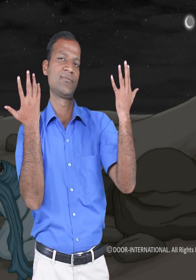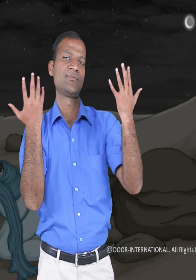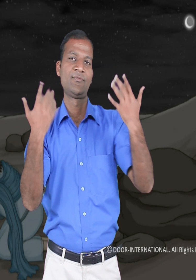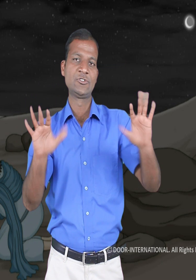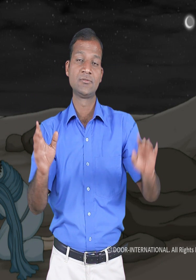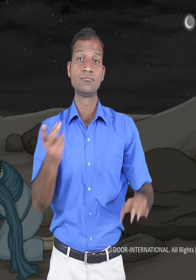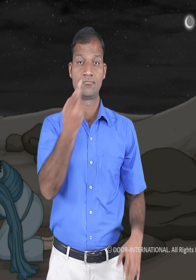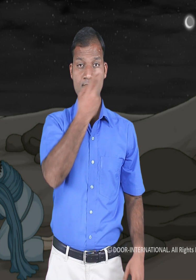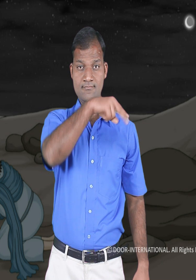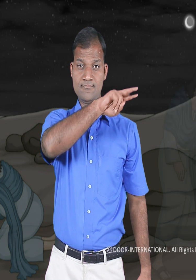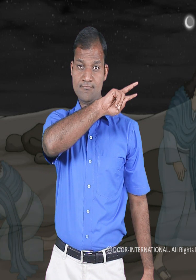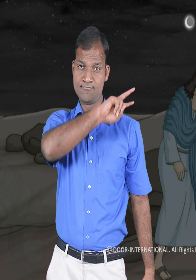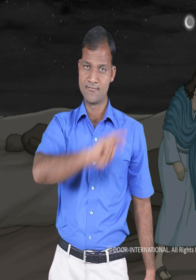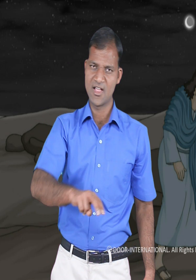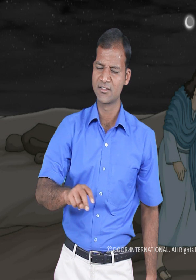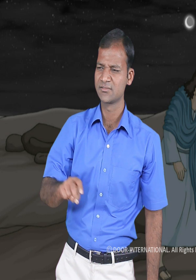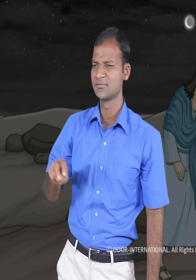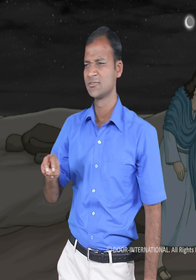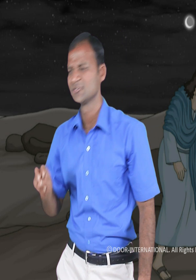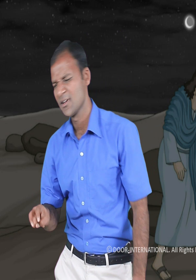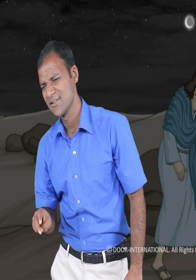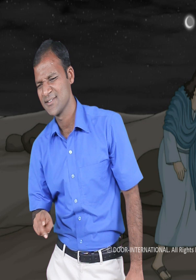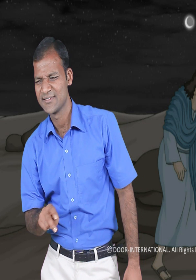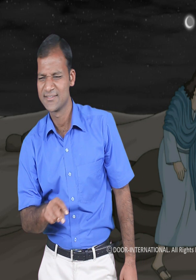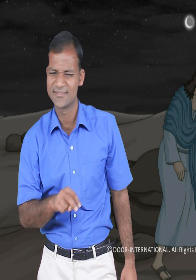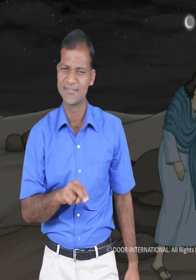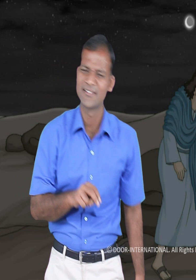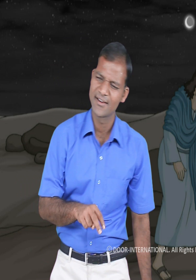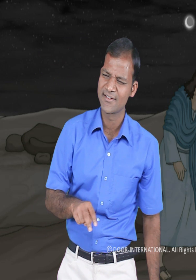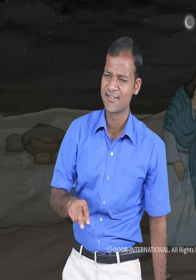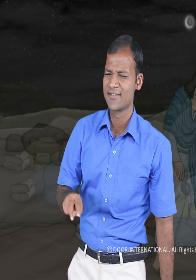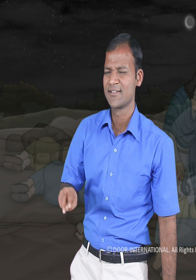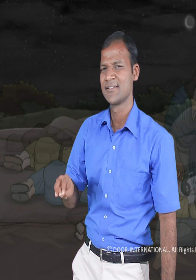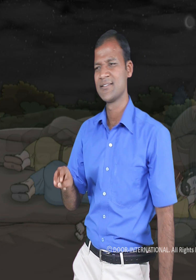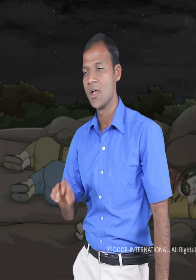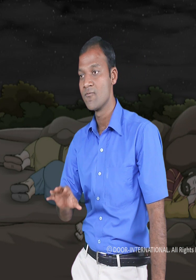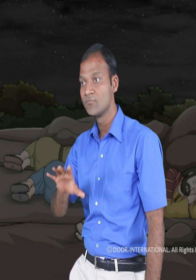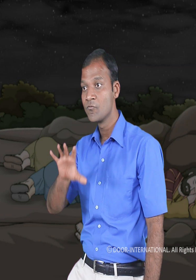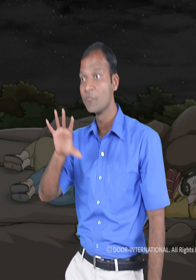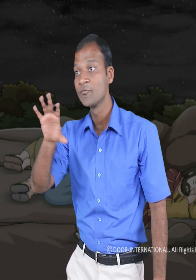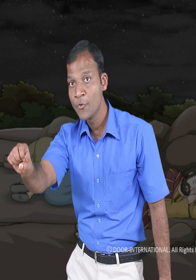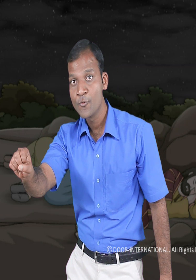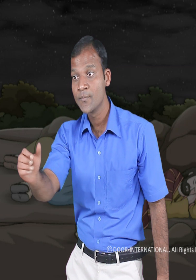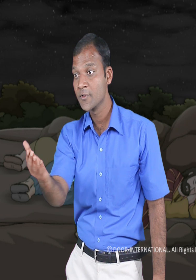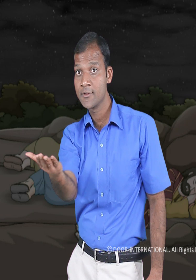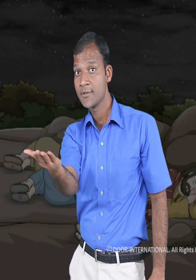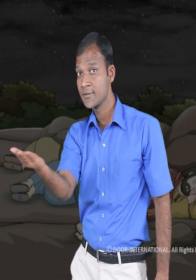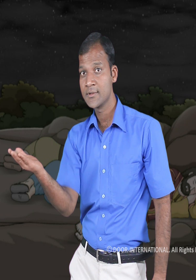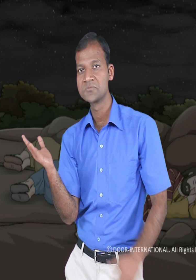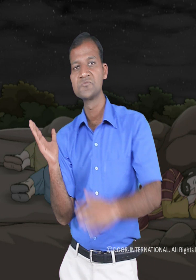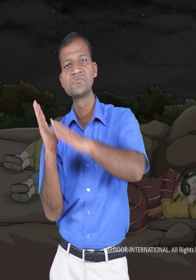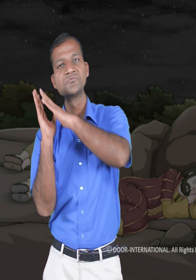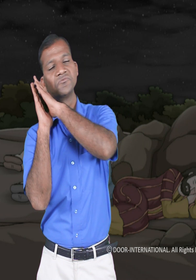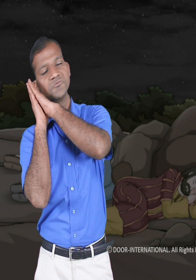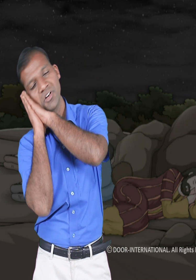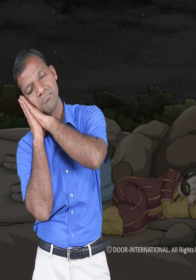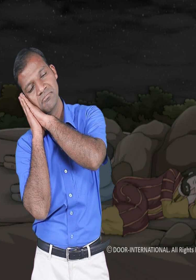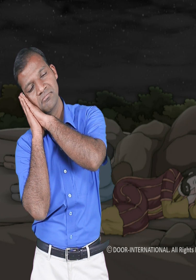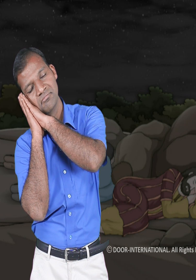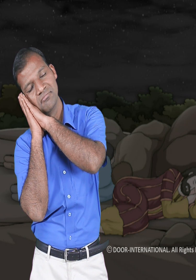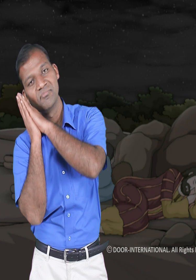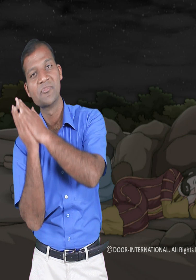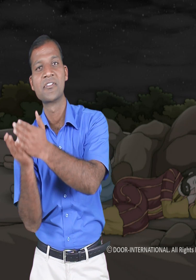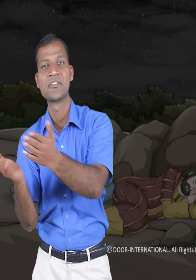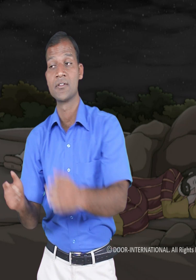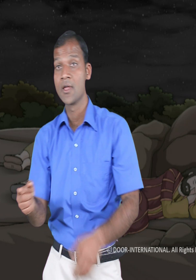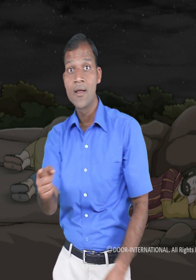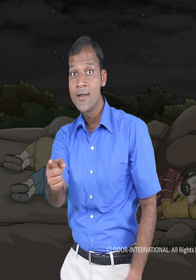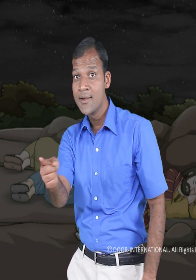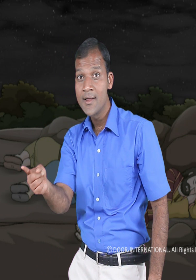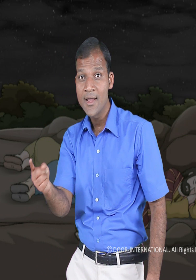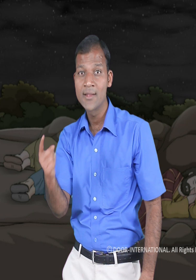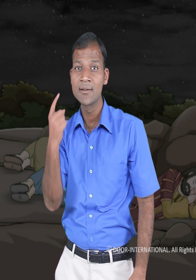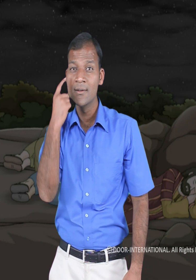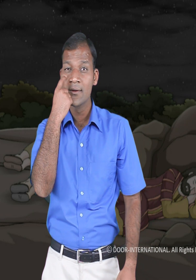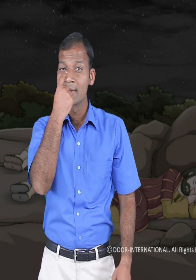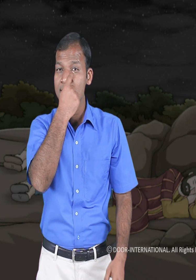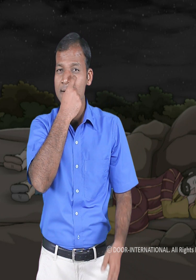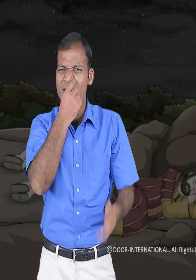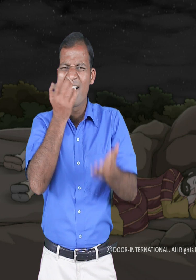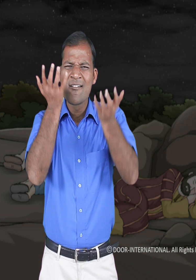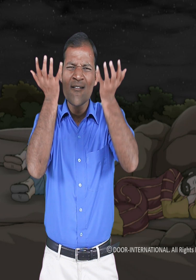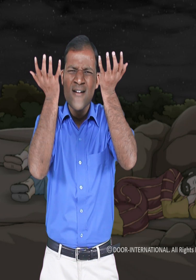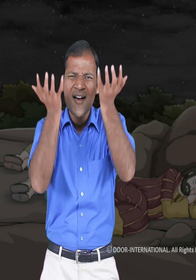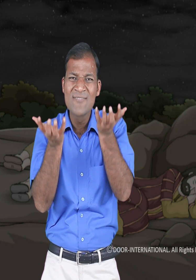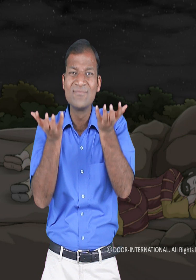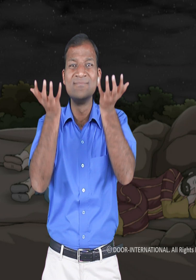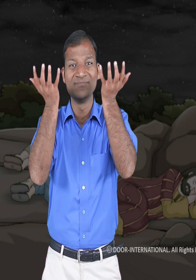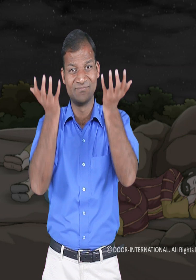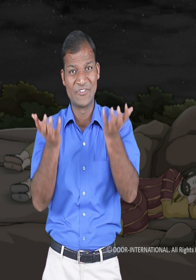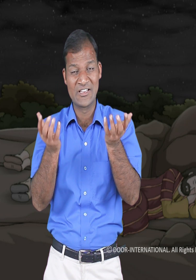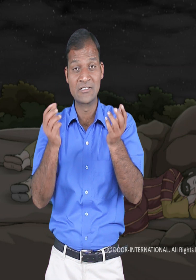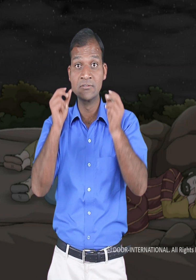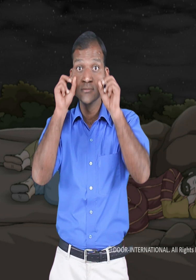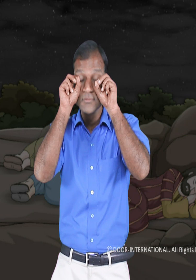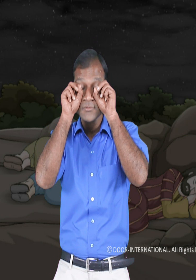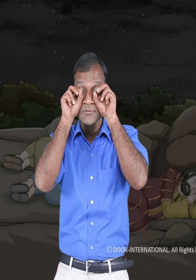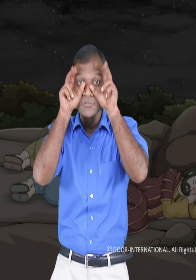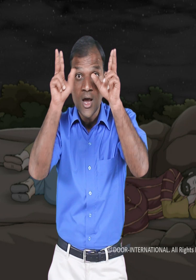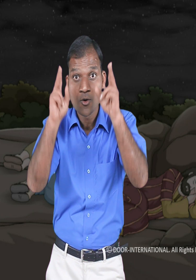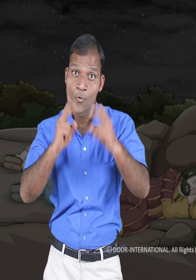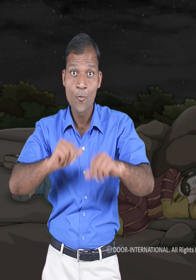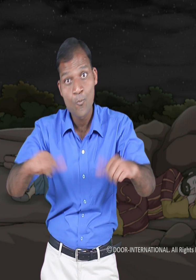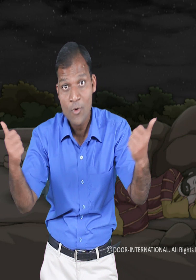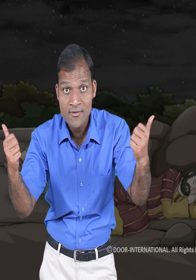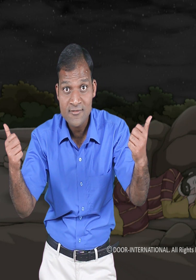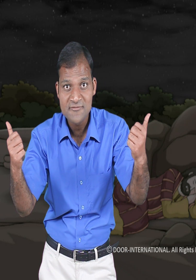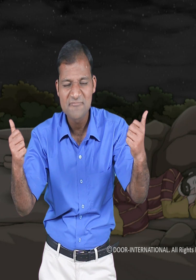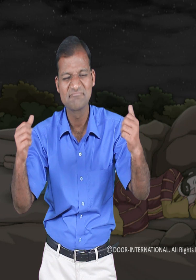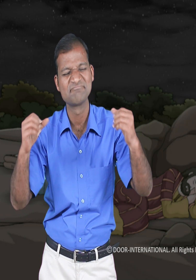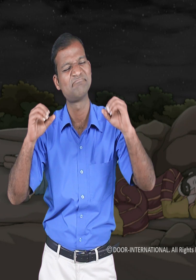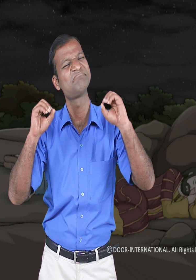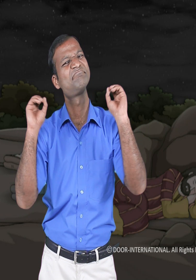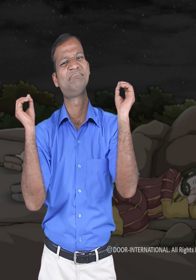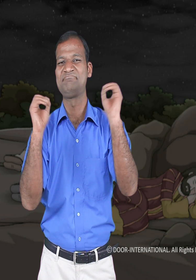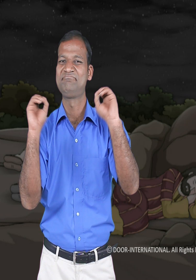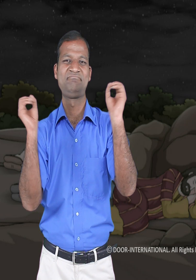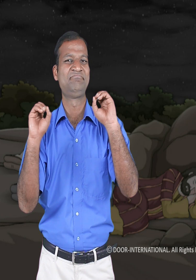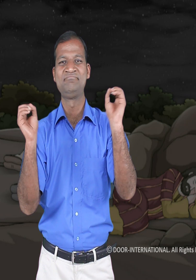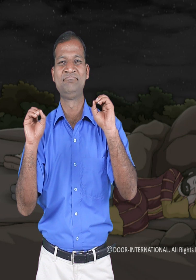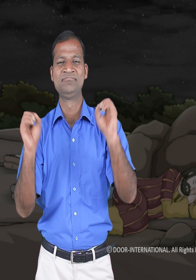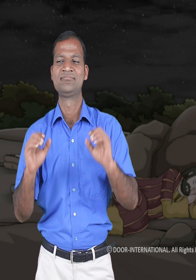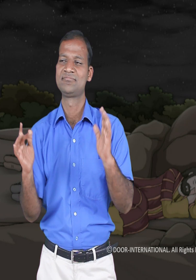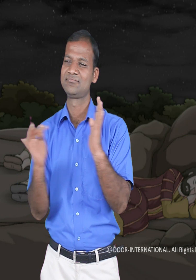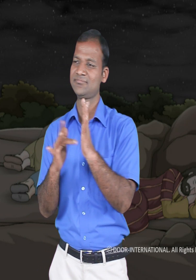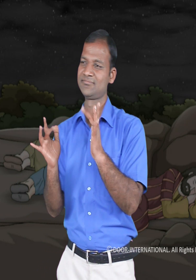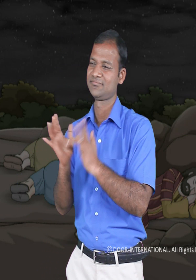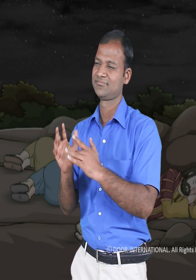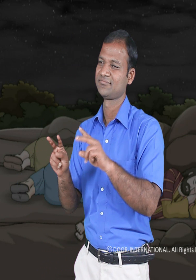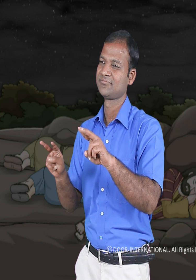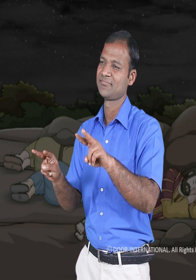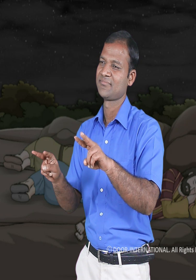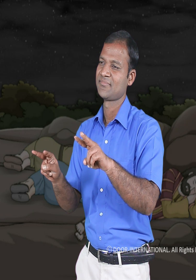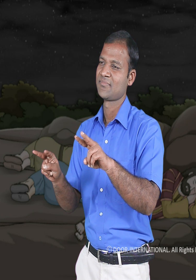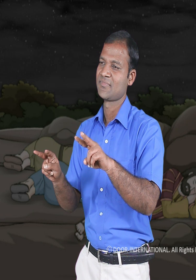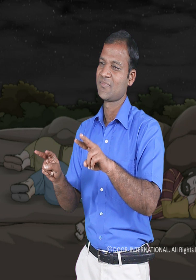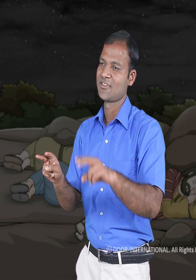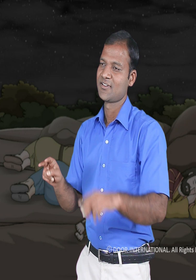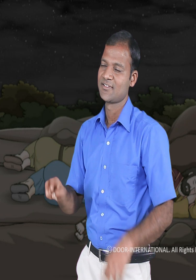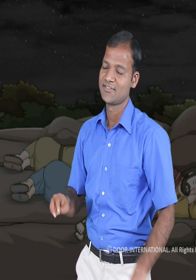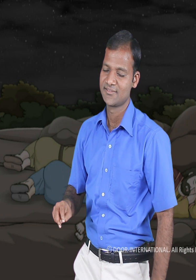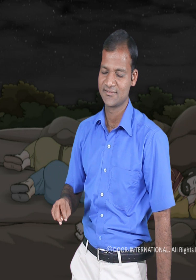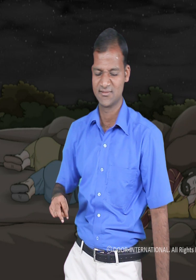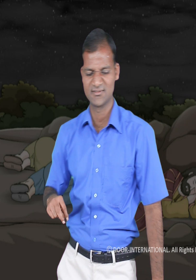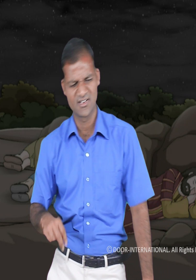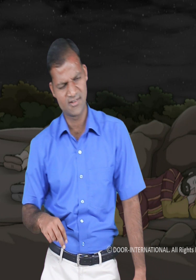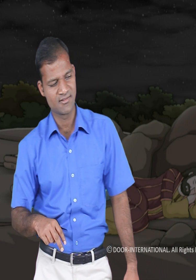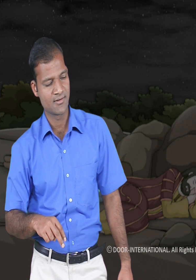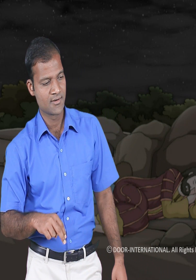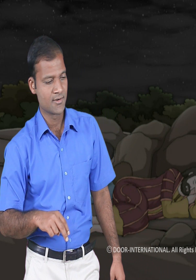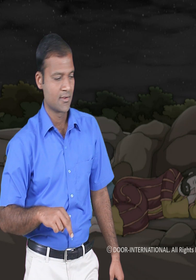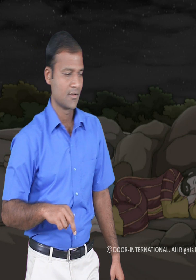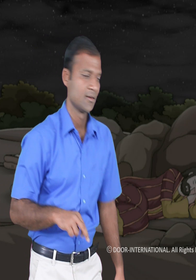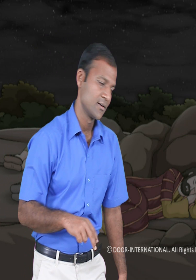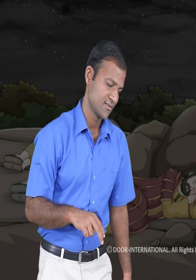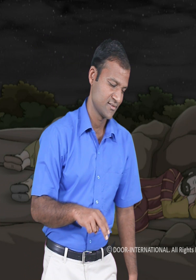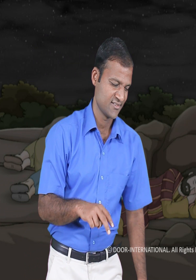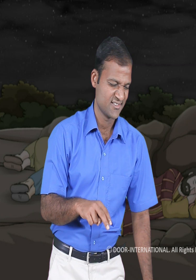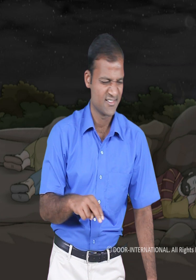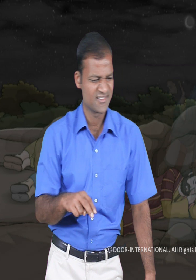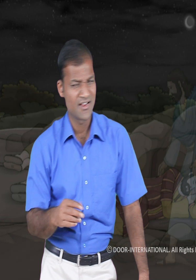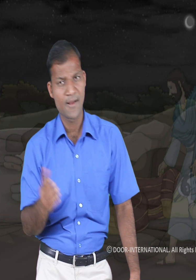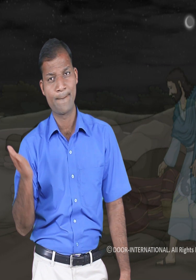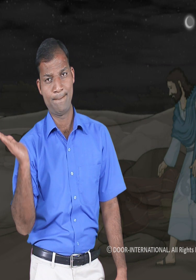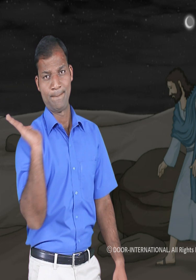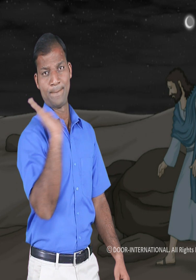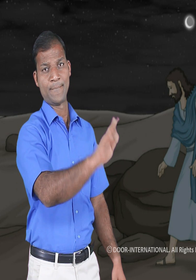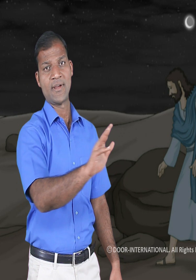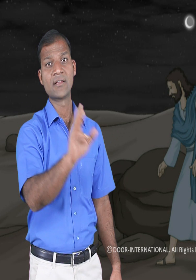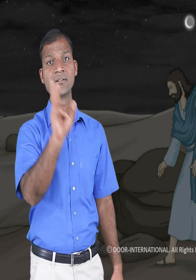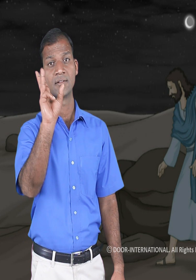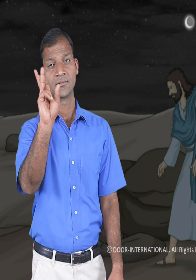And again Jesus returned and found them sleeping—for their eyes were heavy.